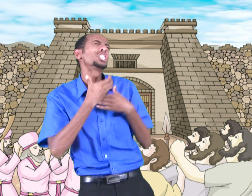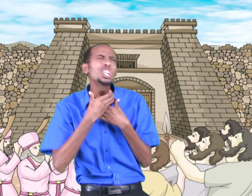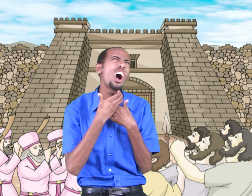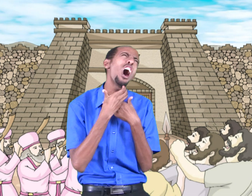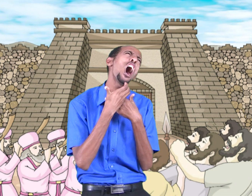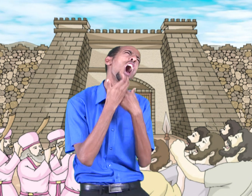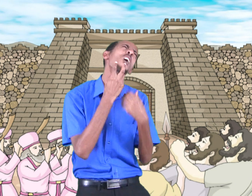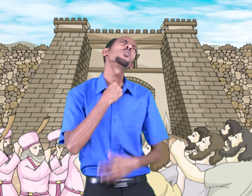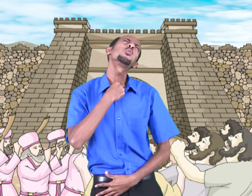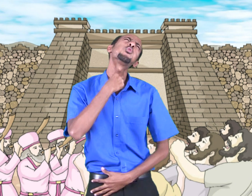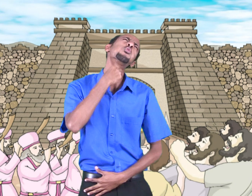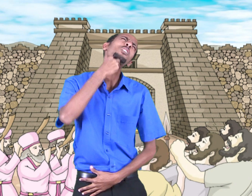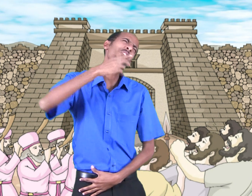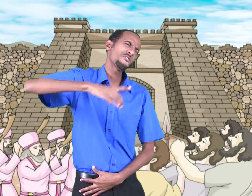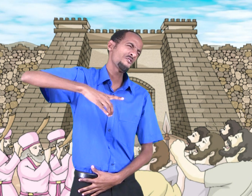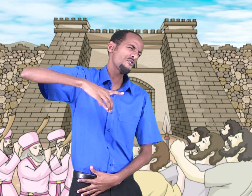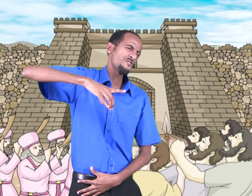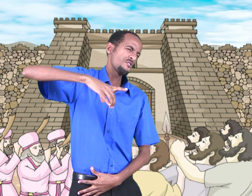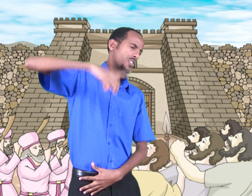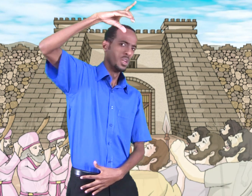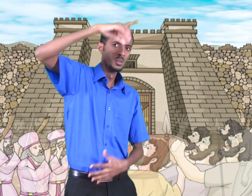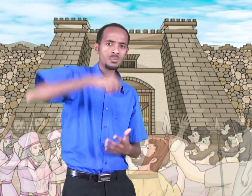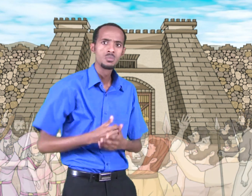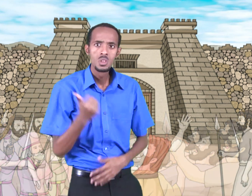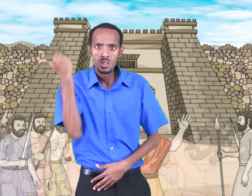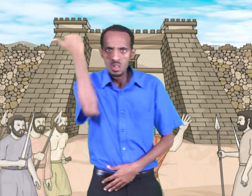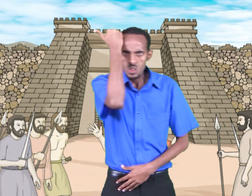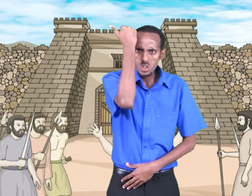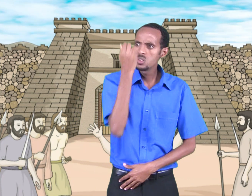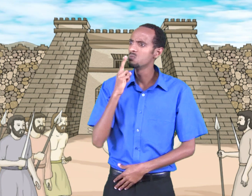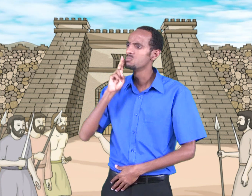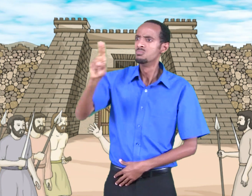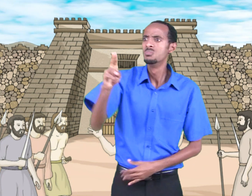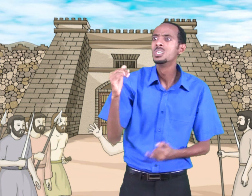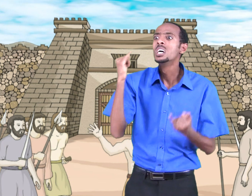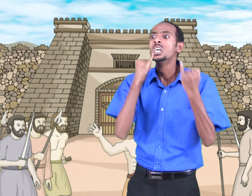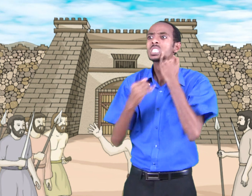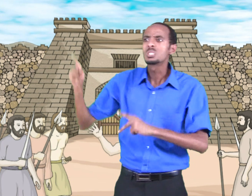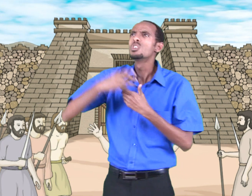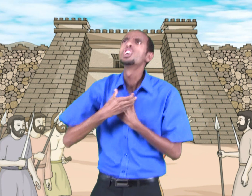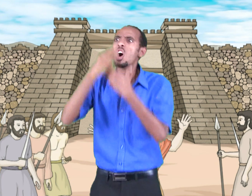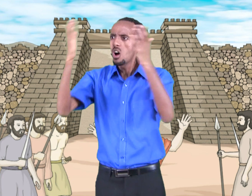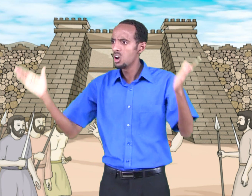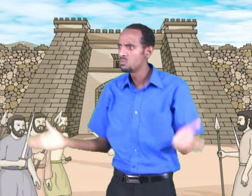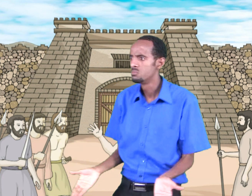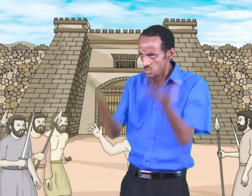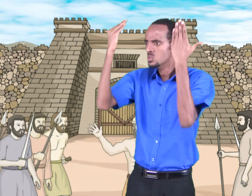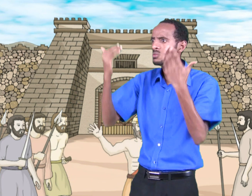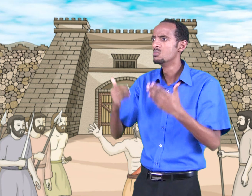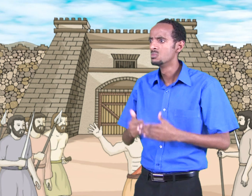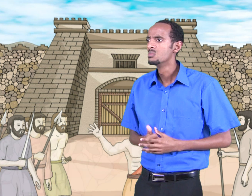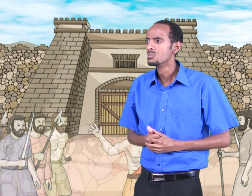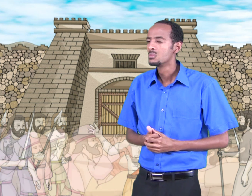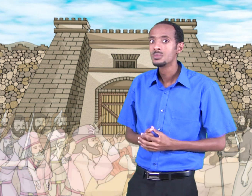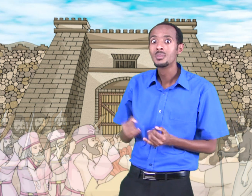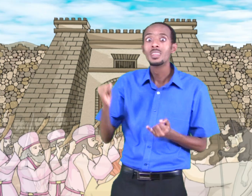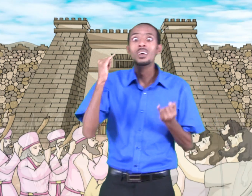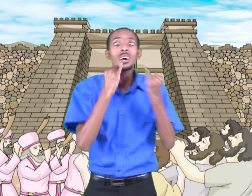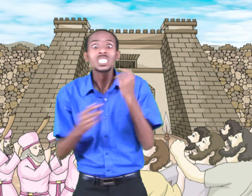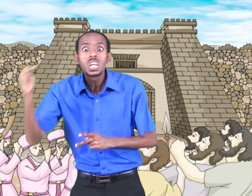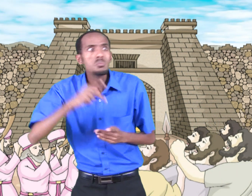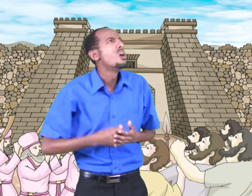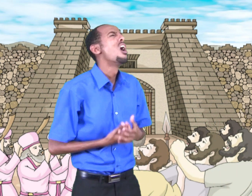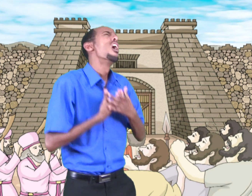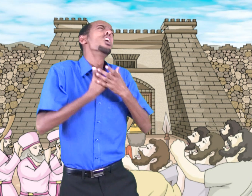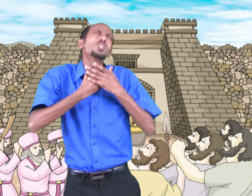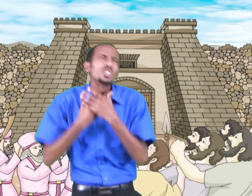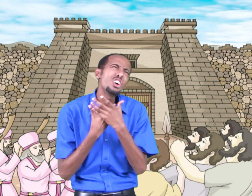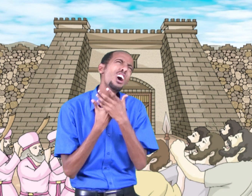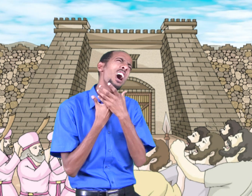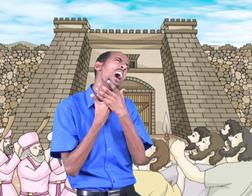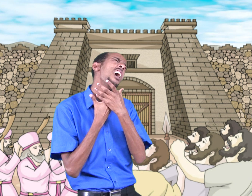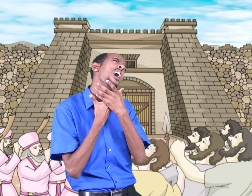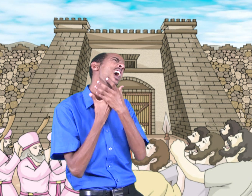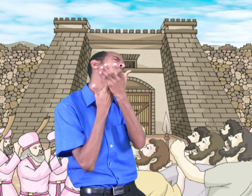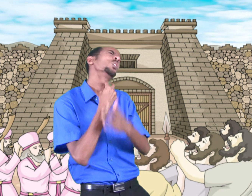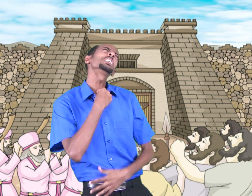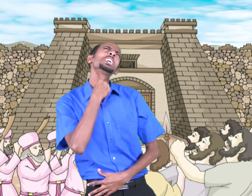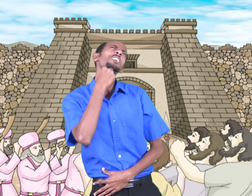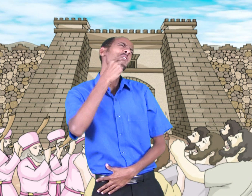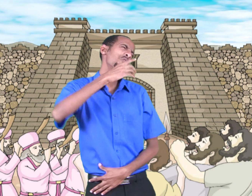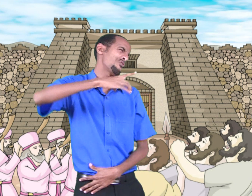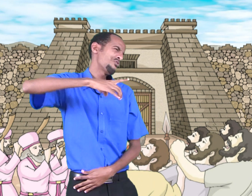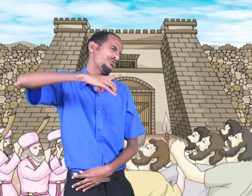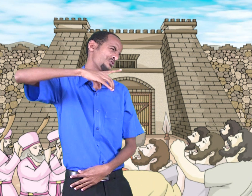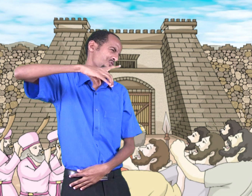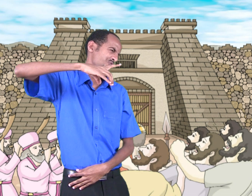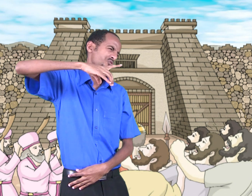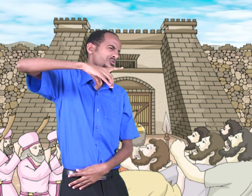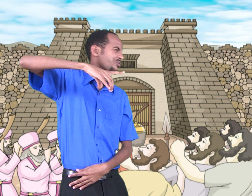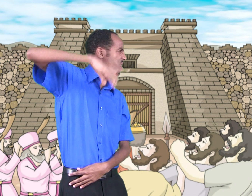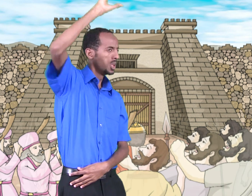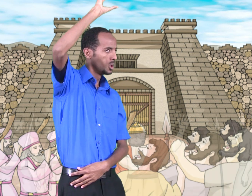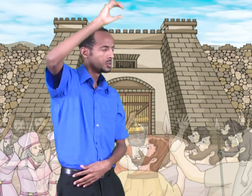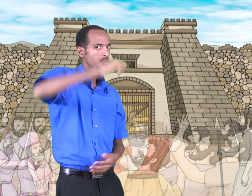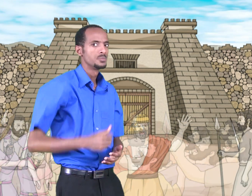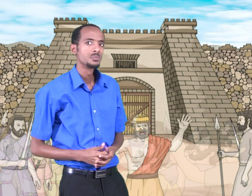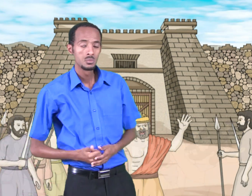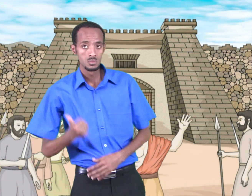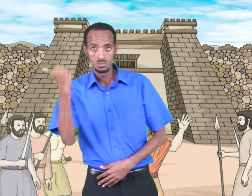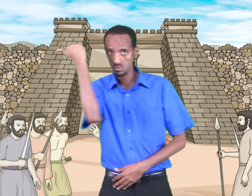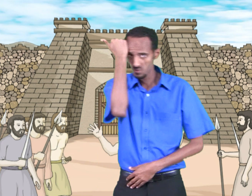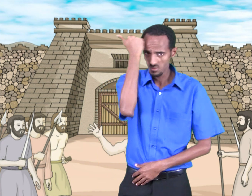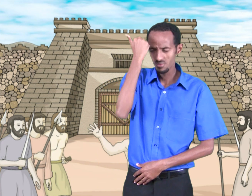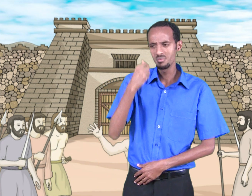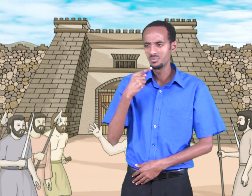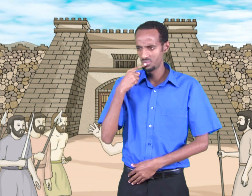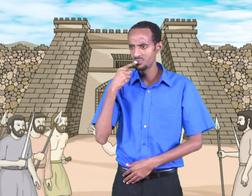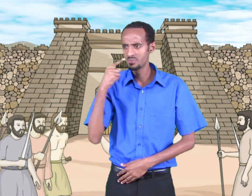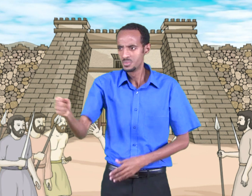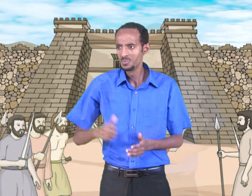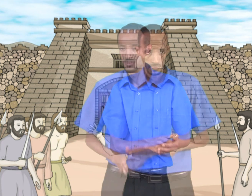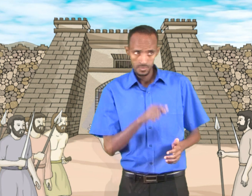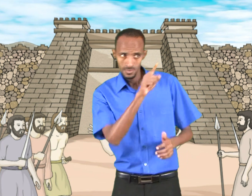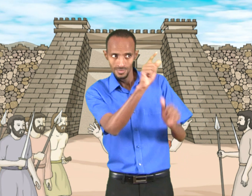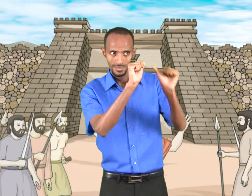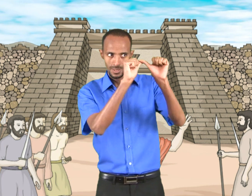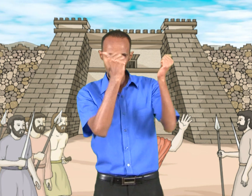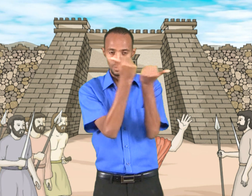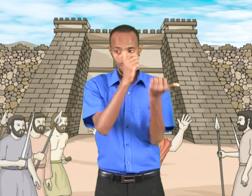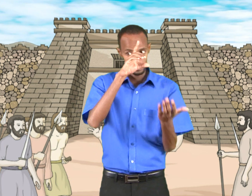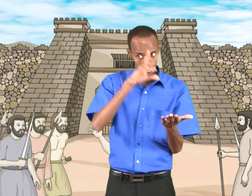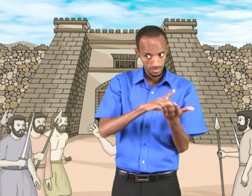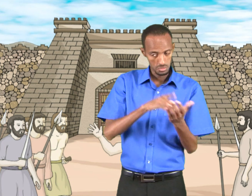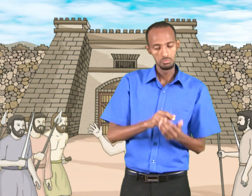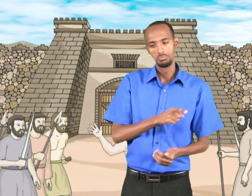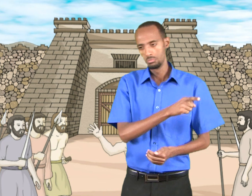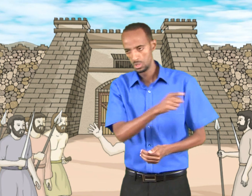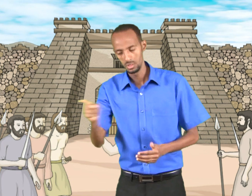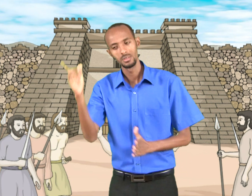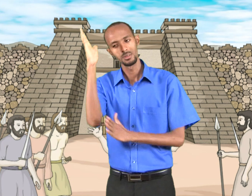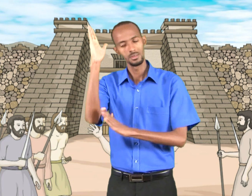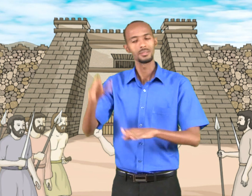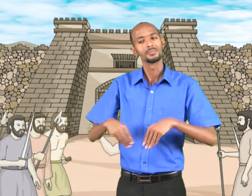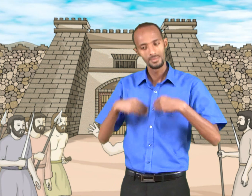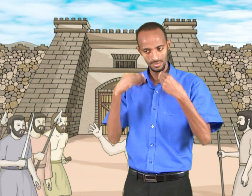Now the city and everything in it must be devoted to the LORD for destruction.